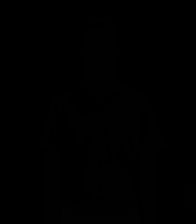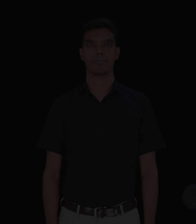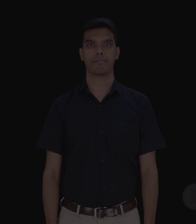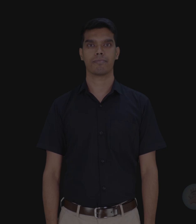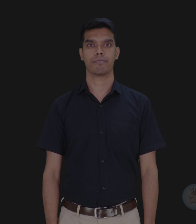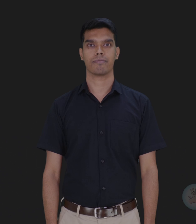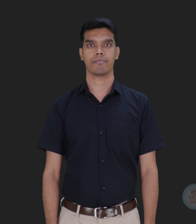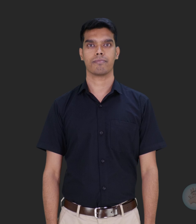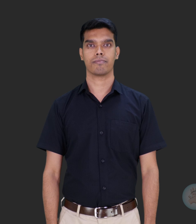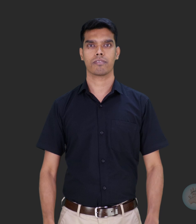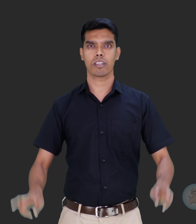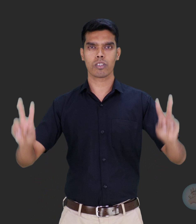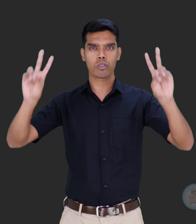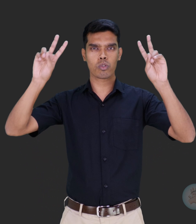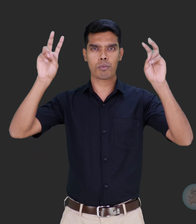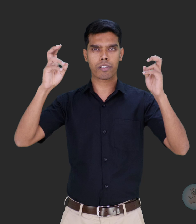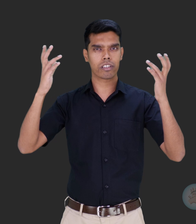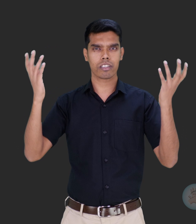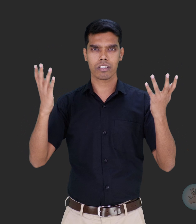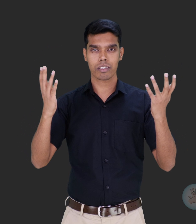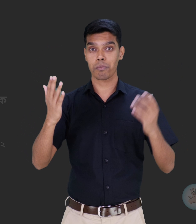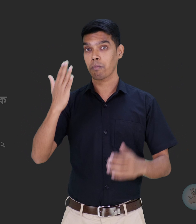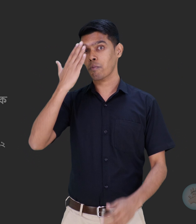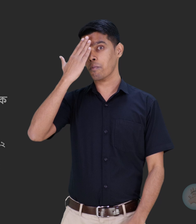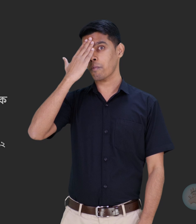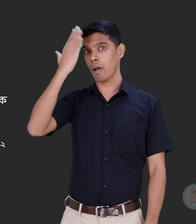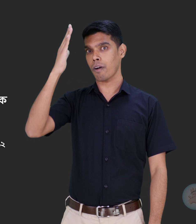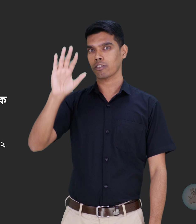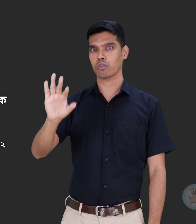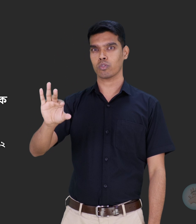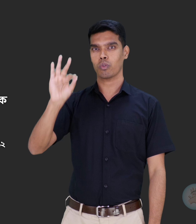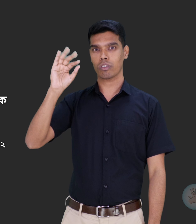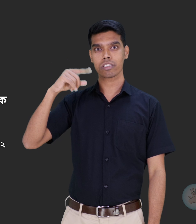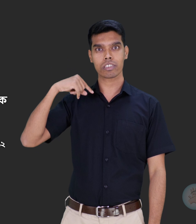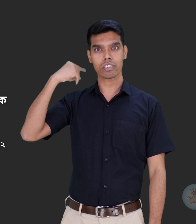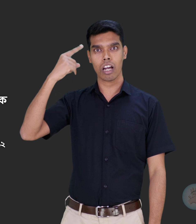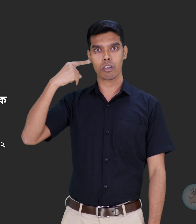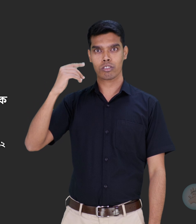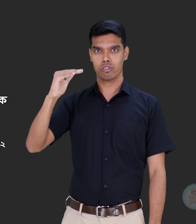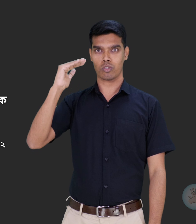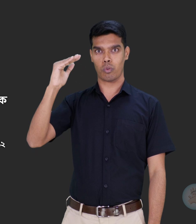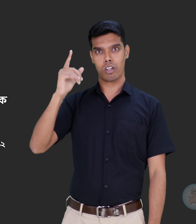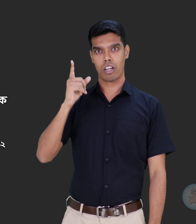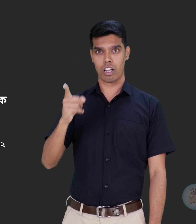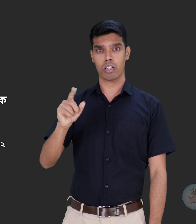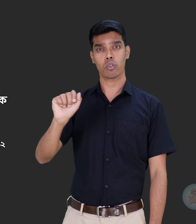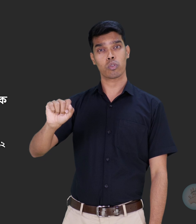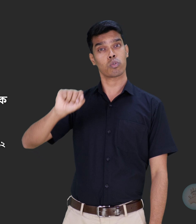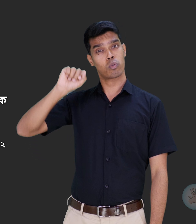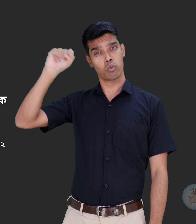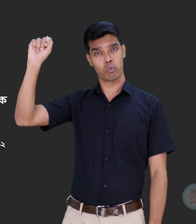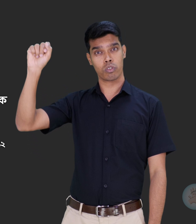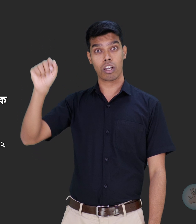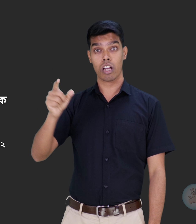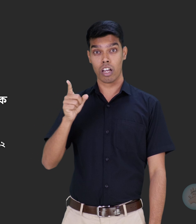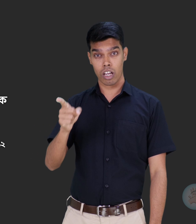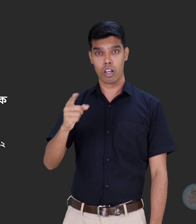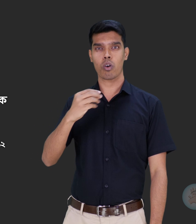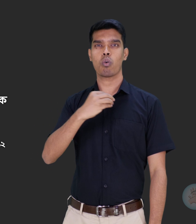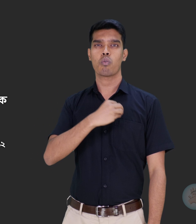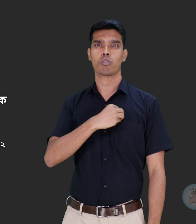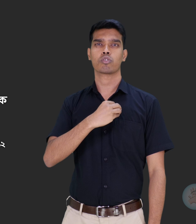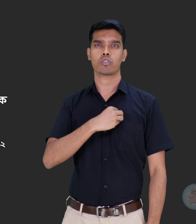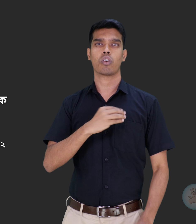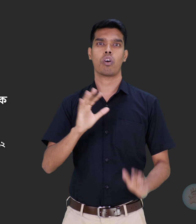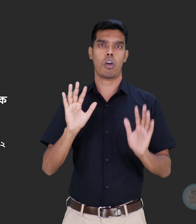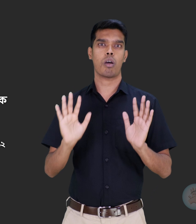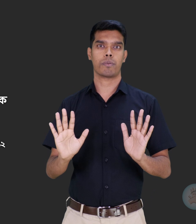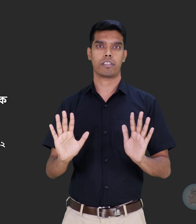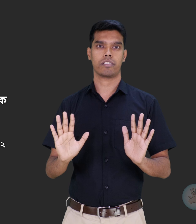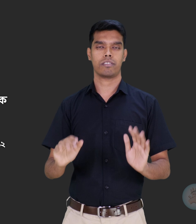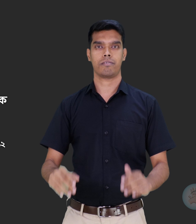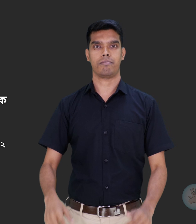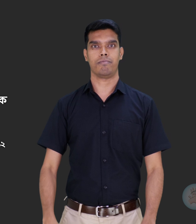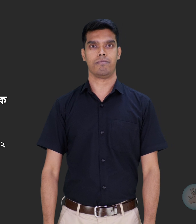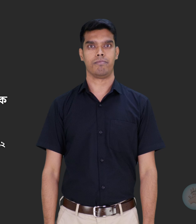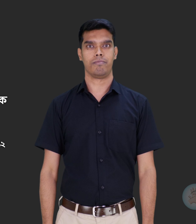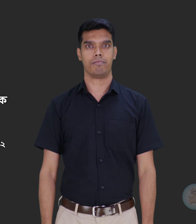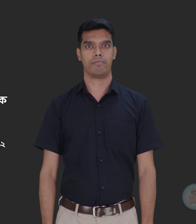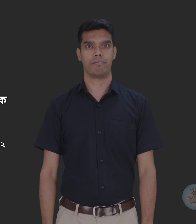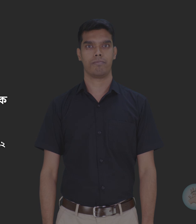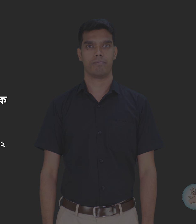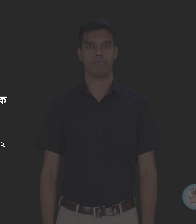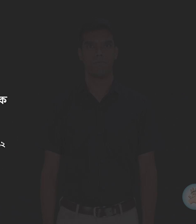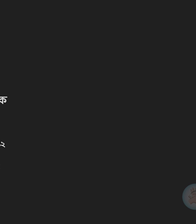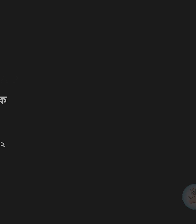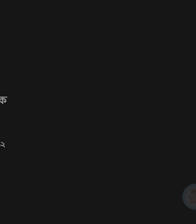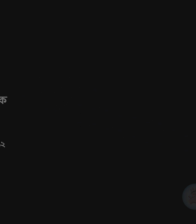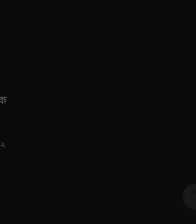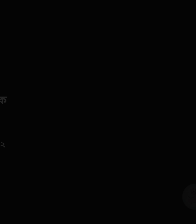God's chosen servant will face suffering